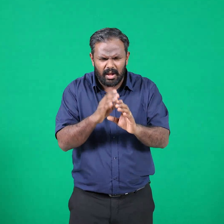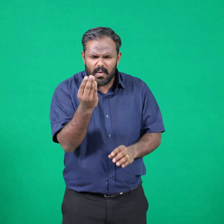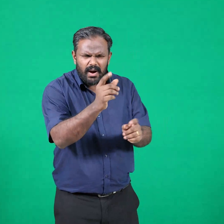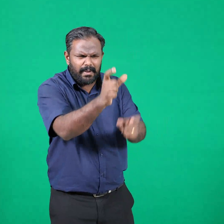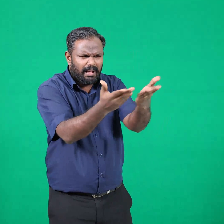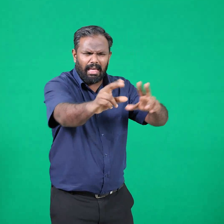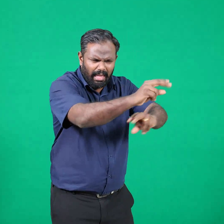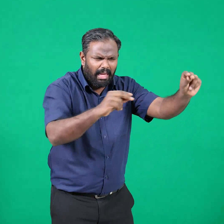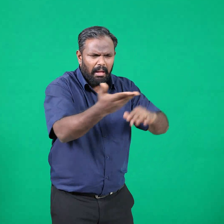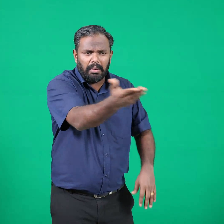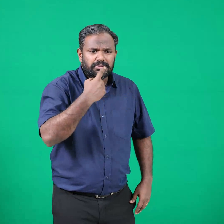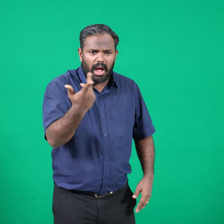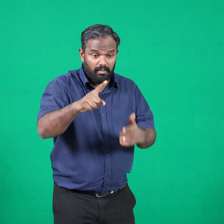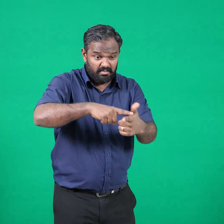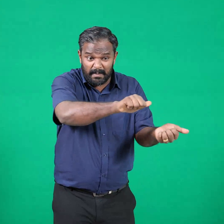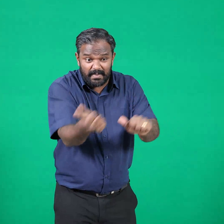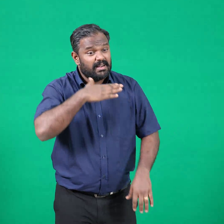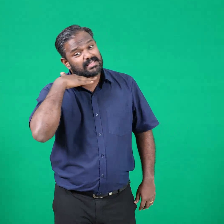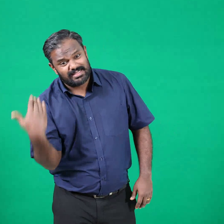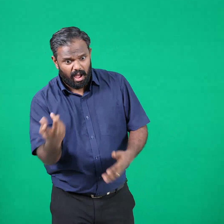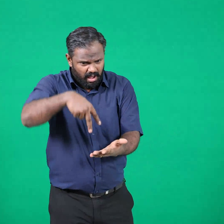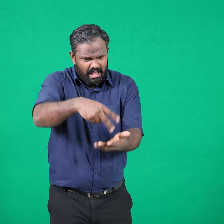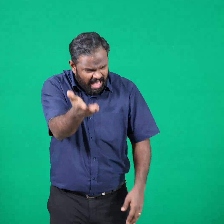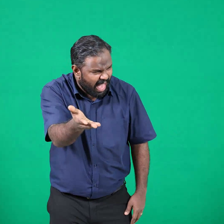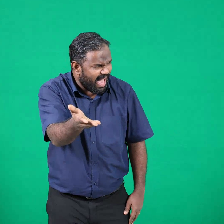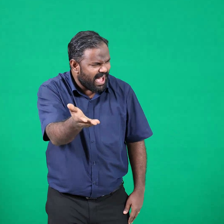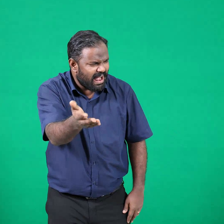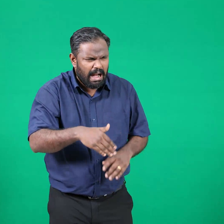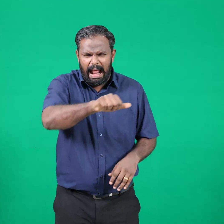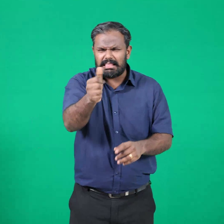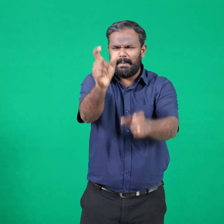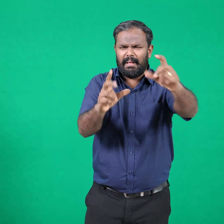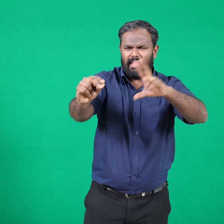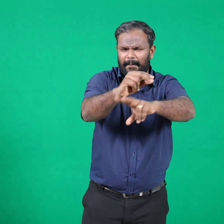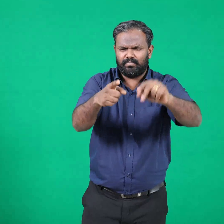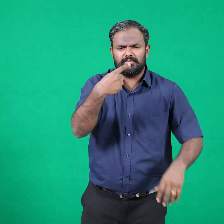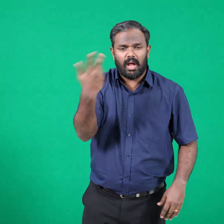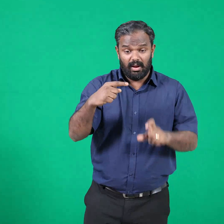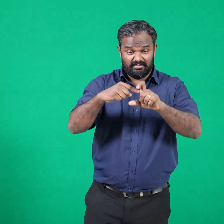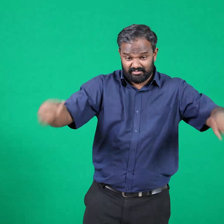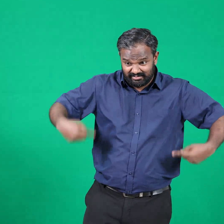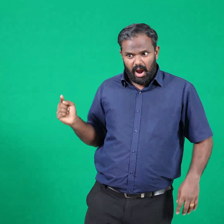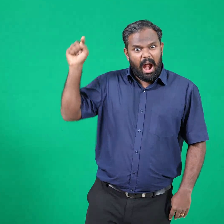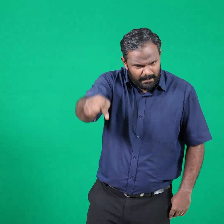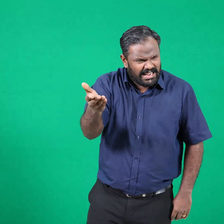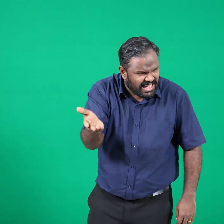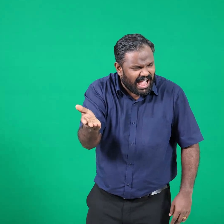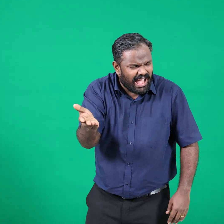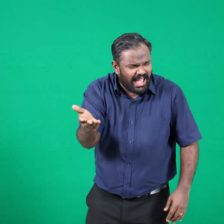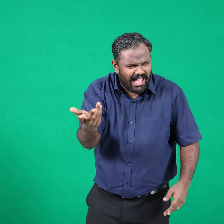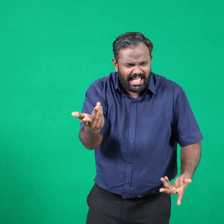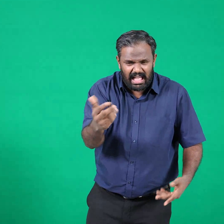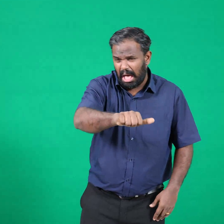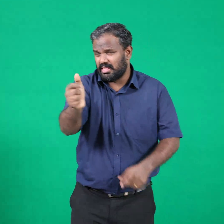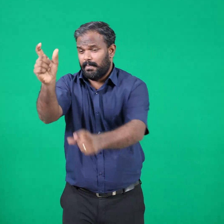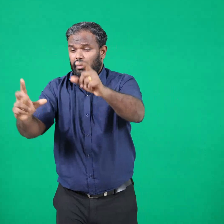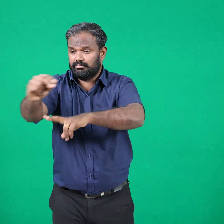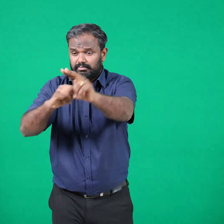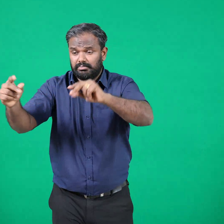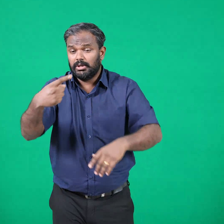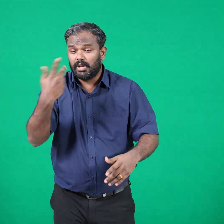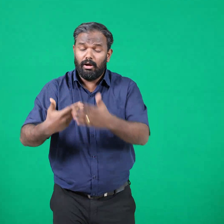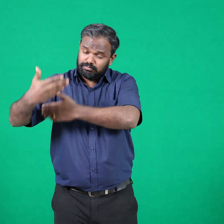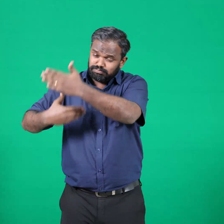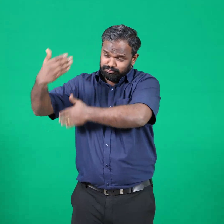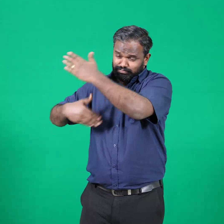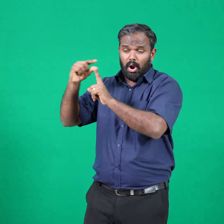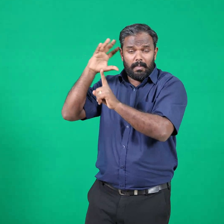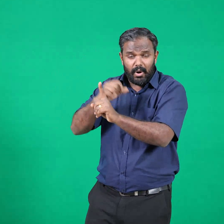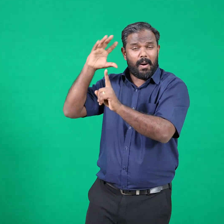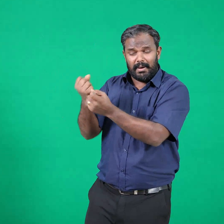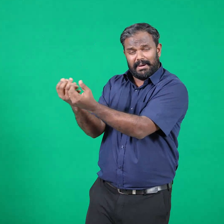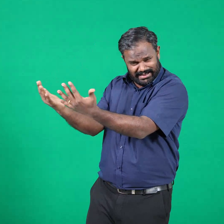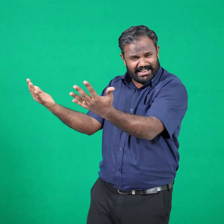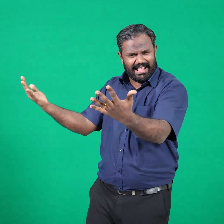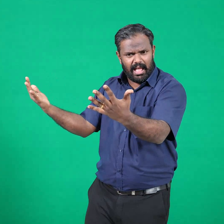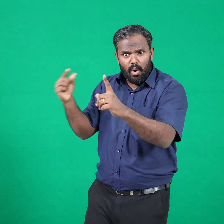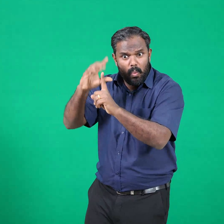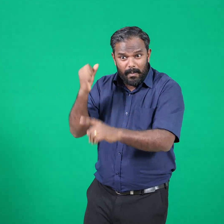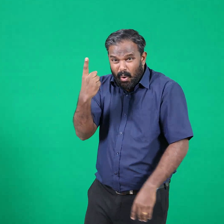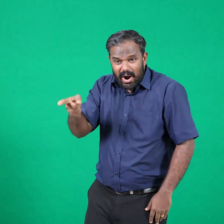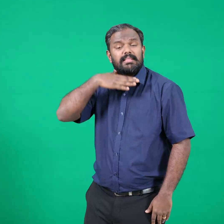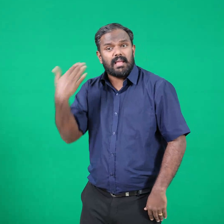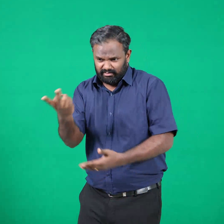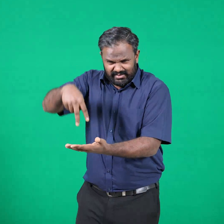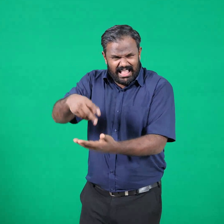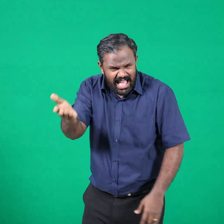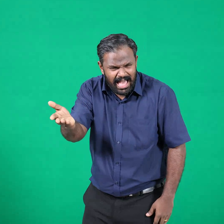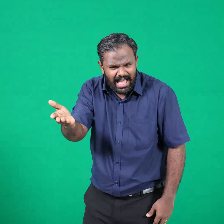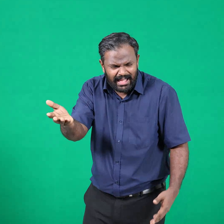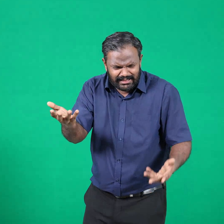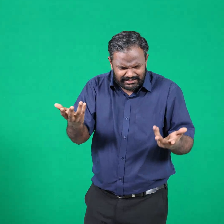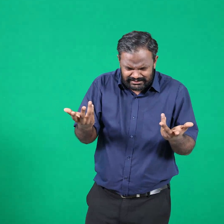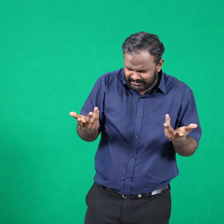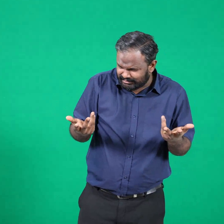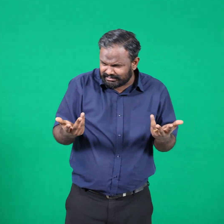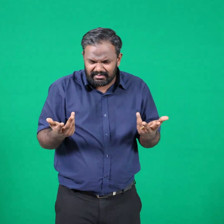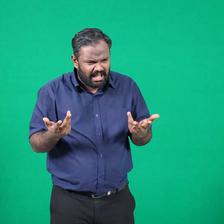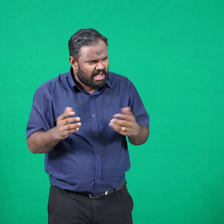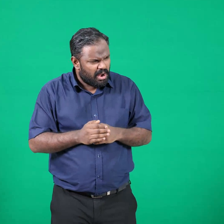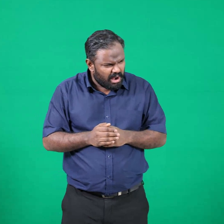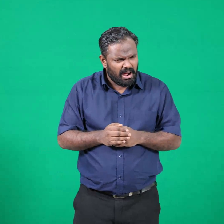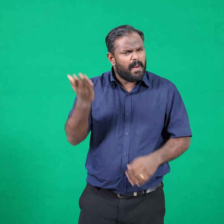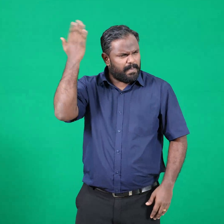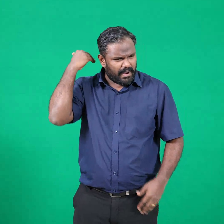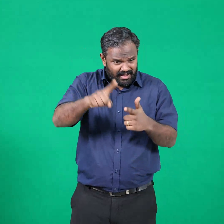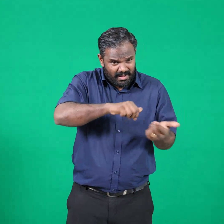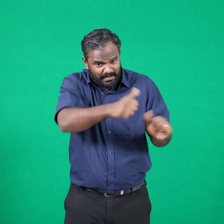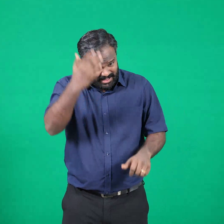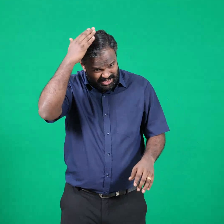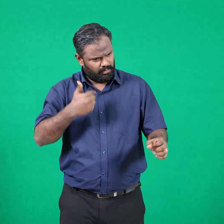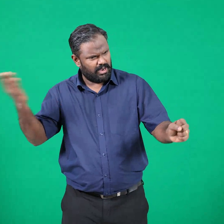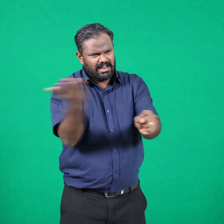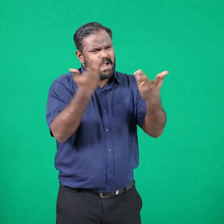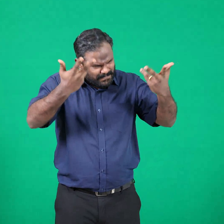For some were saying that John had risen from the dead, others that Elijah had appeared, and still others that a prophet of old had arisen.